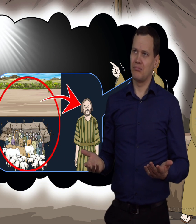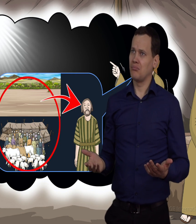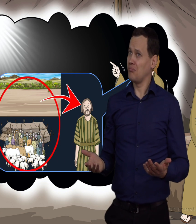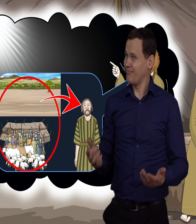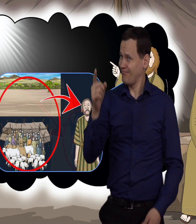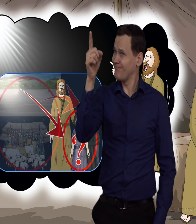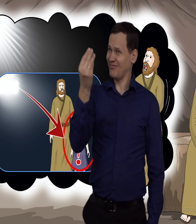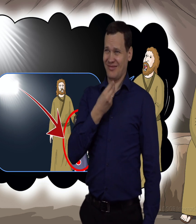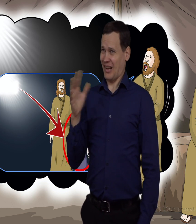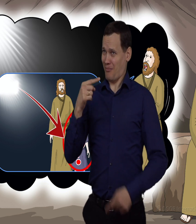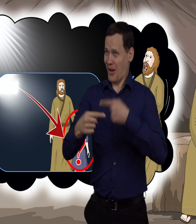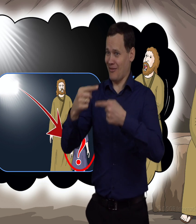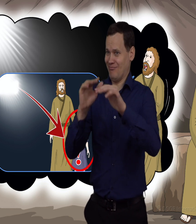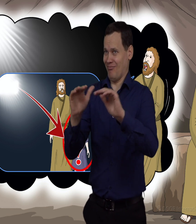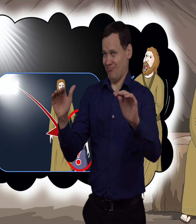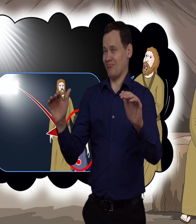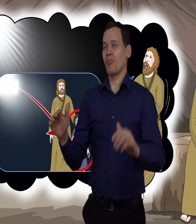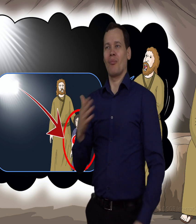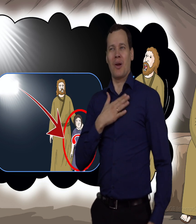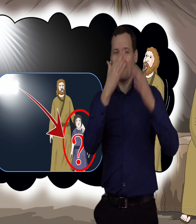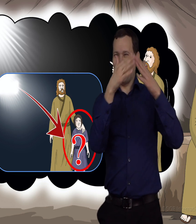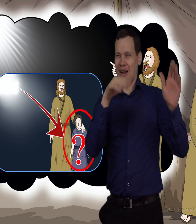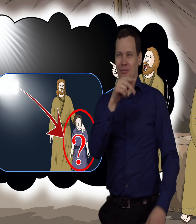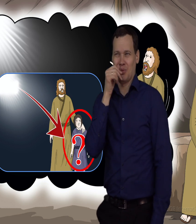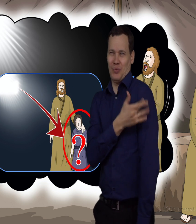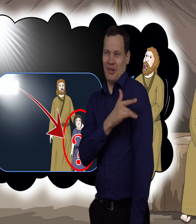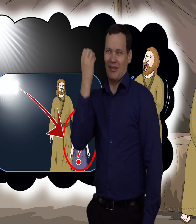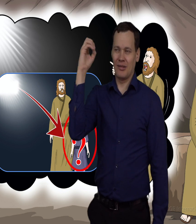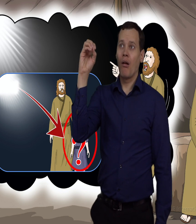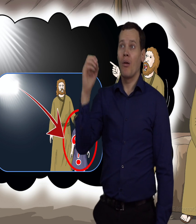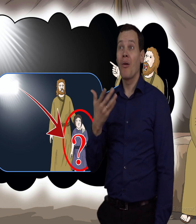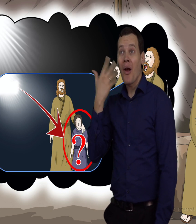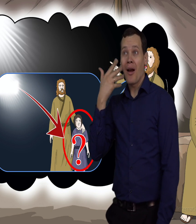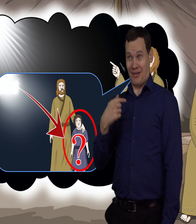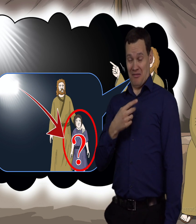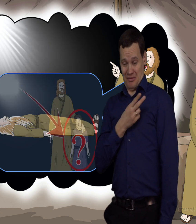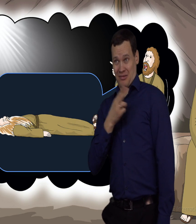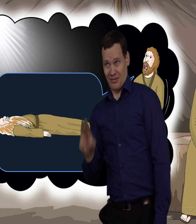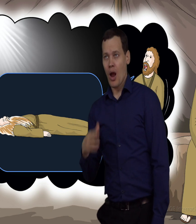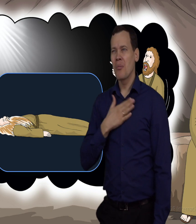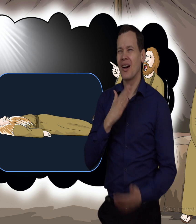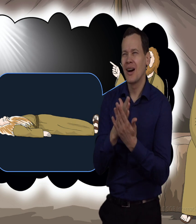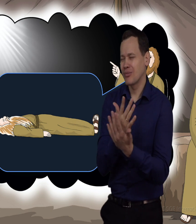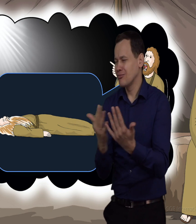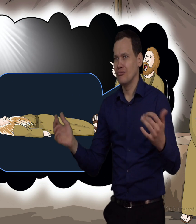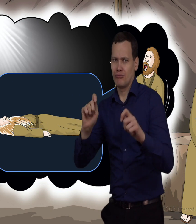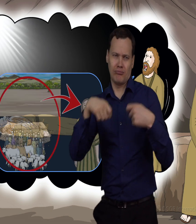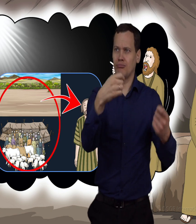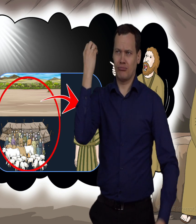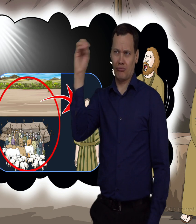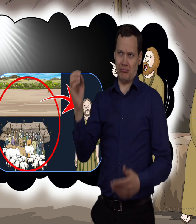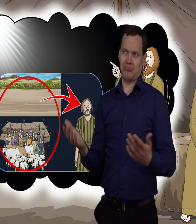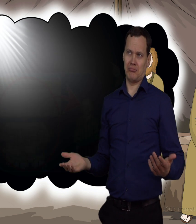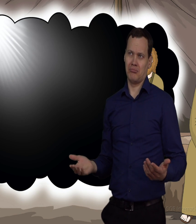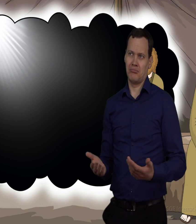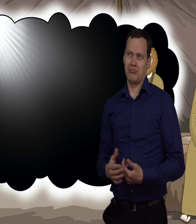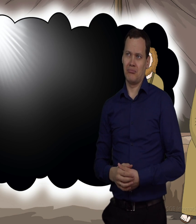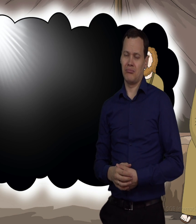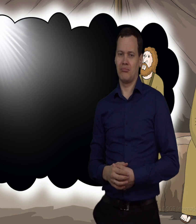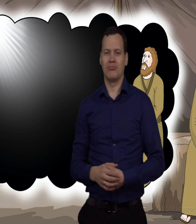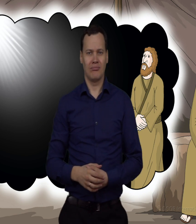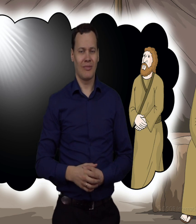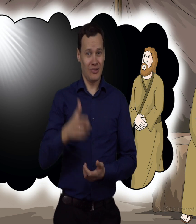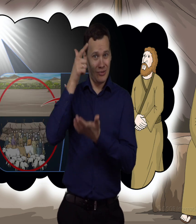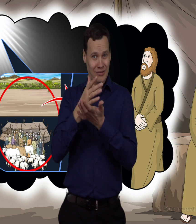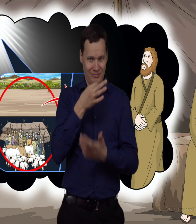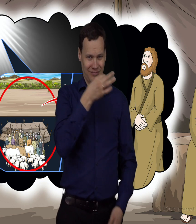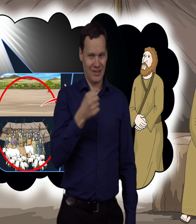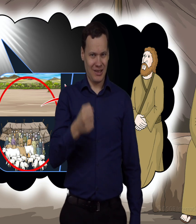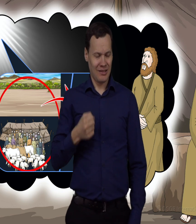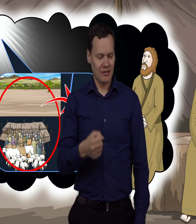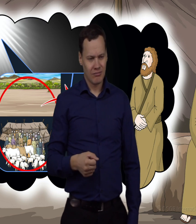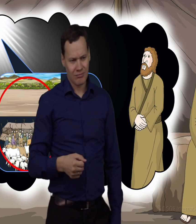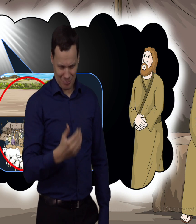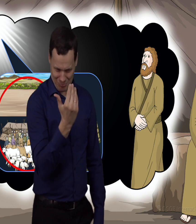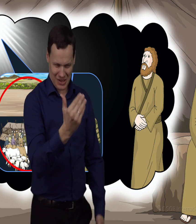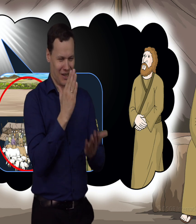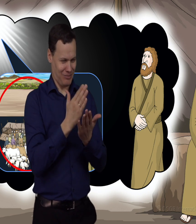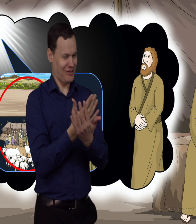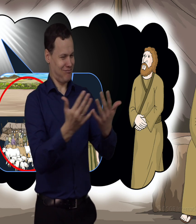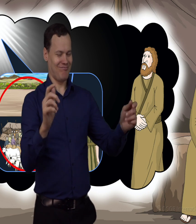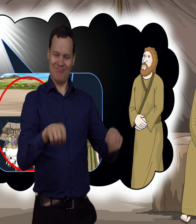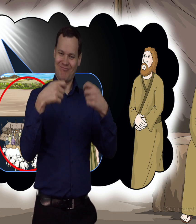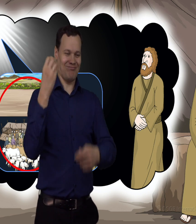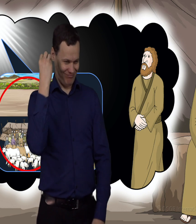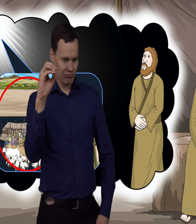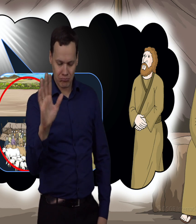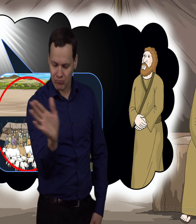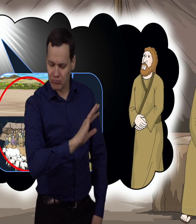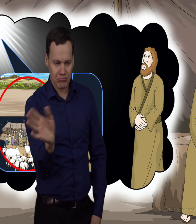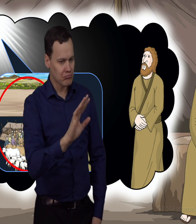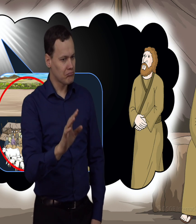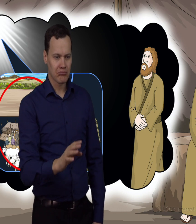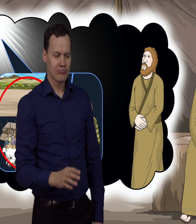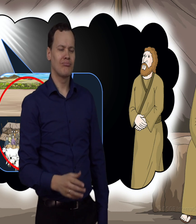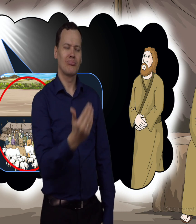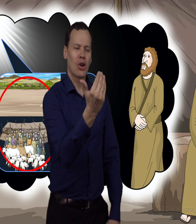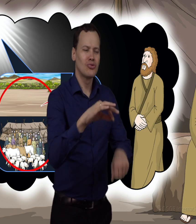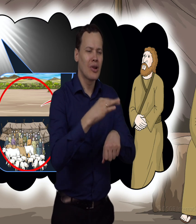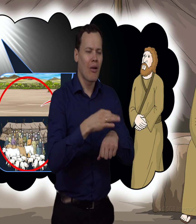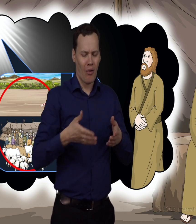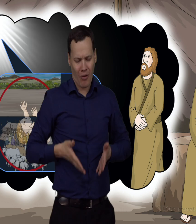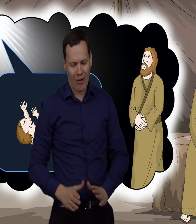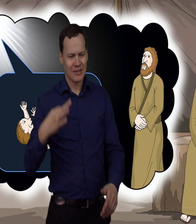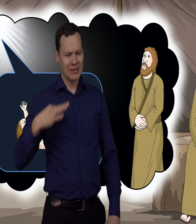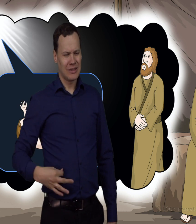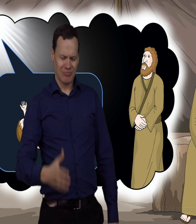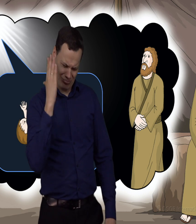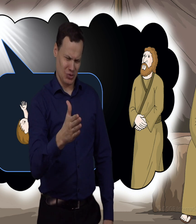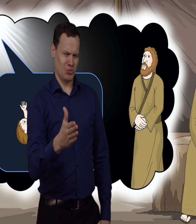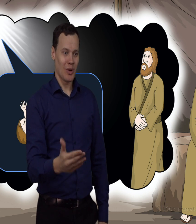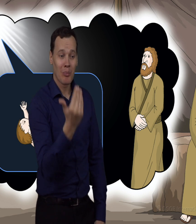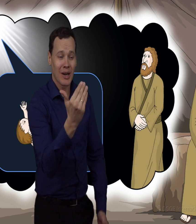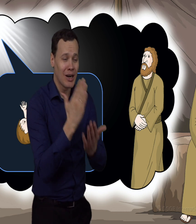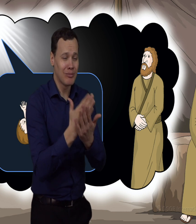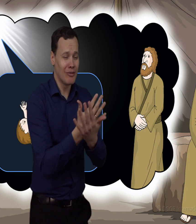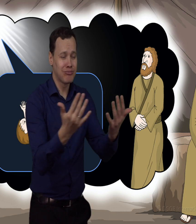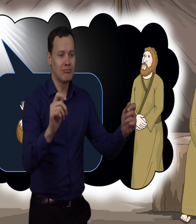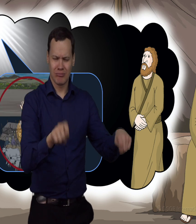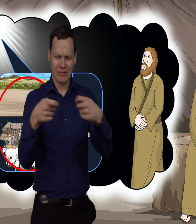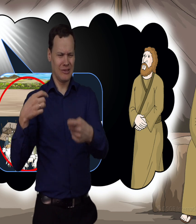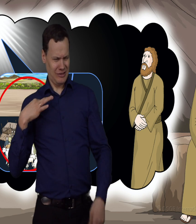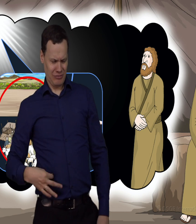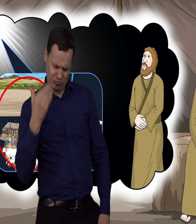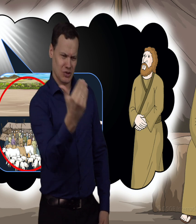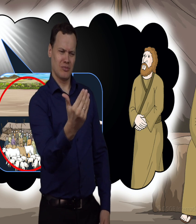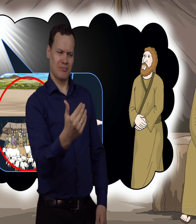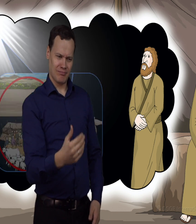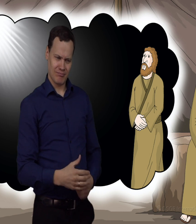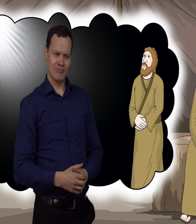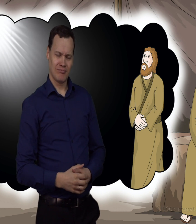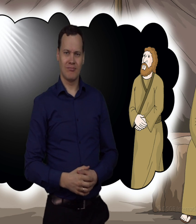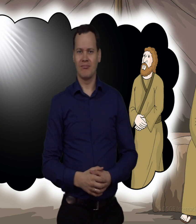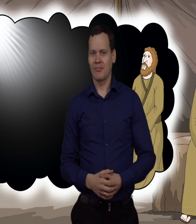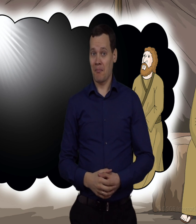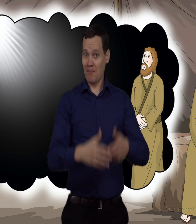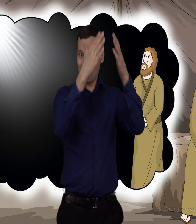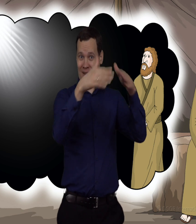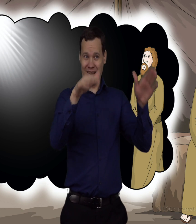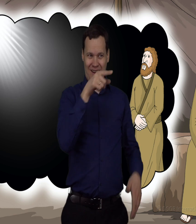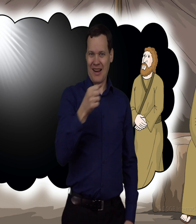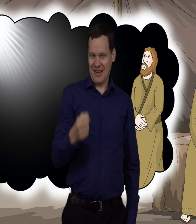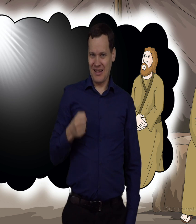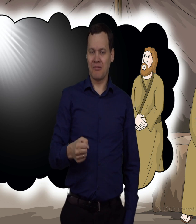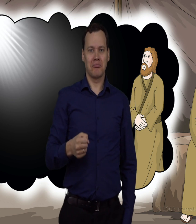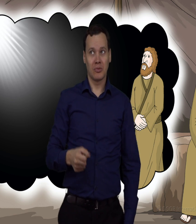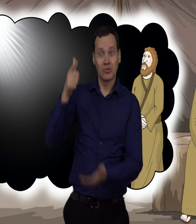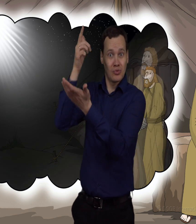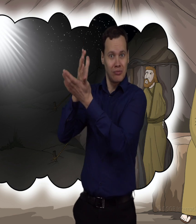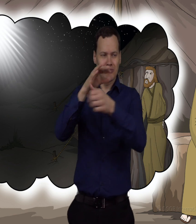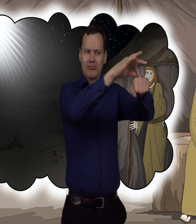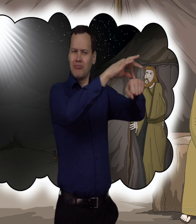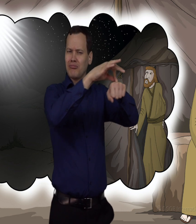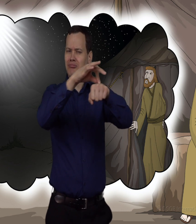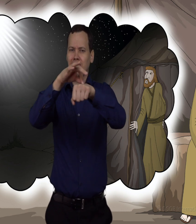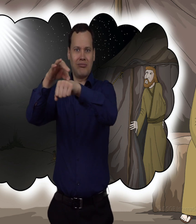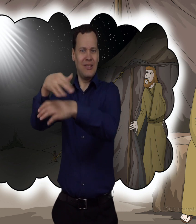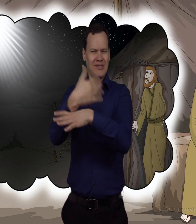Then the word of the LORD came to Abram, saying, “This one will not be your heir, but one who comes from your own body will be your heir.”